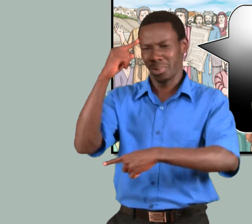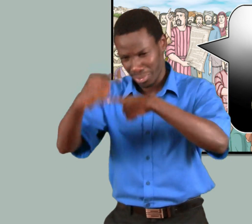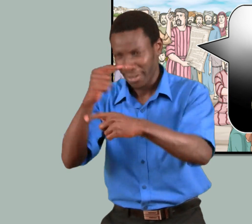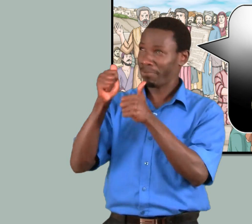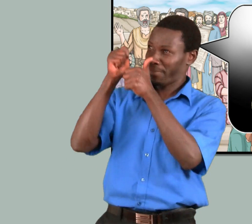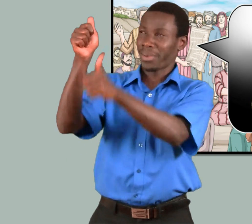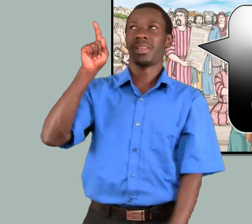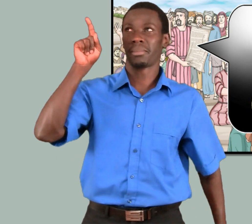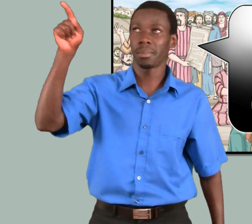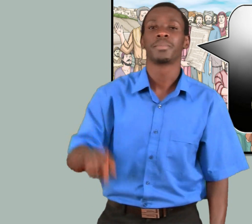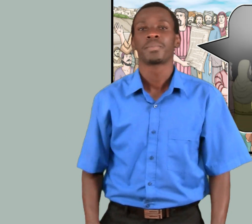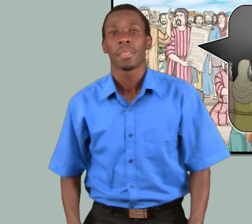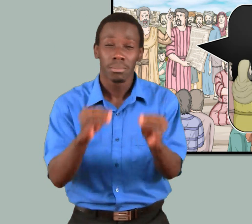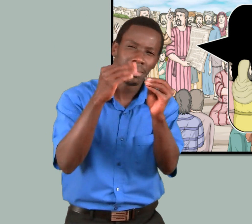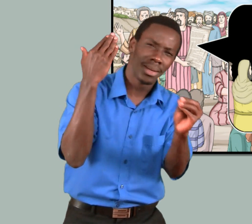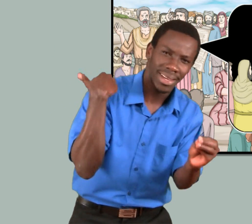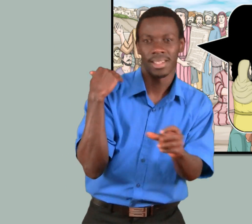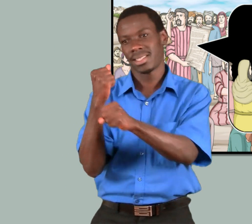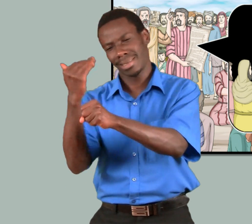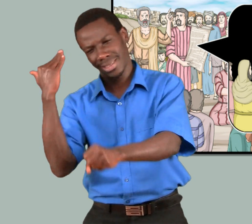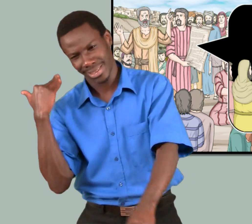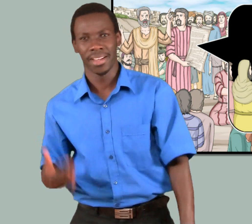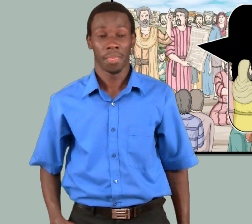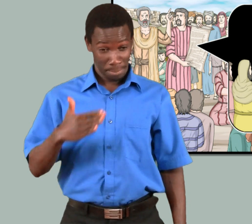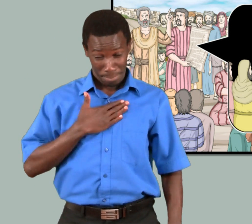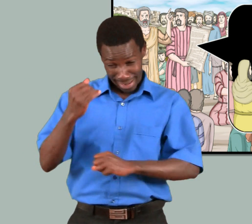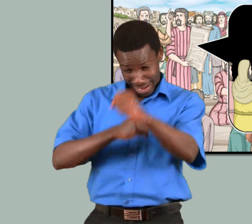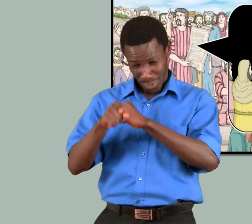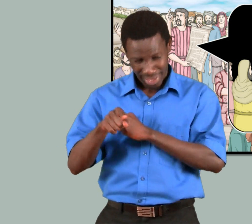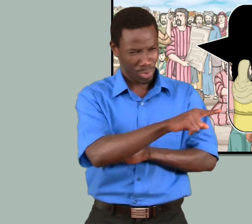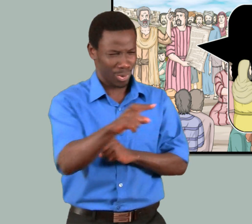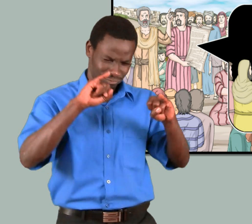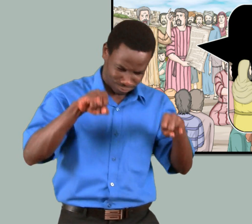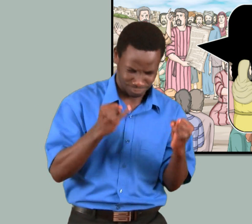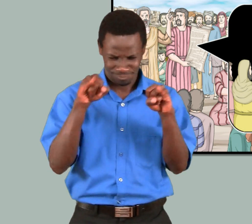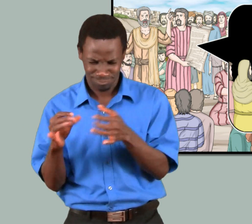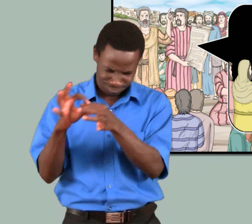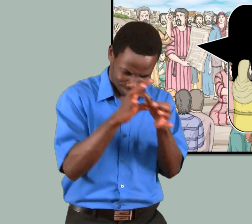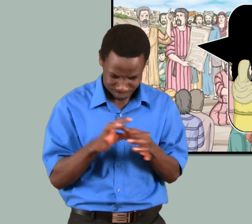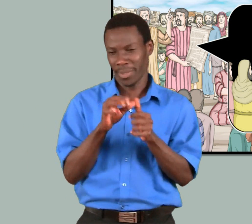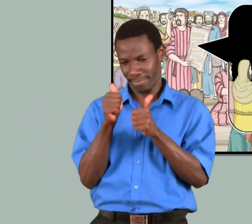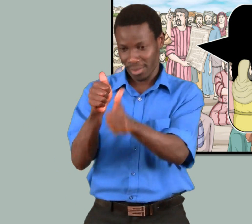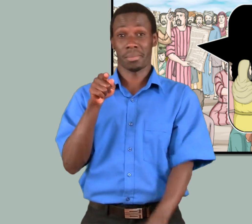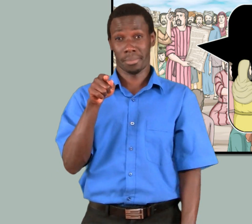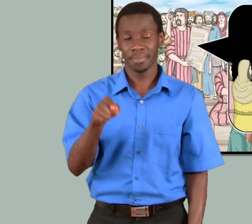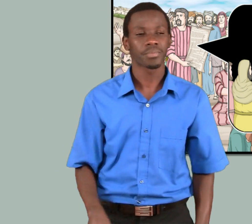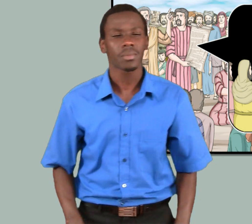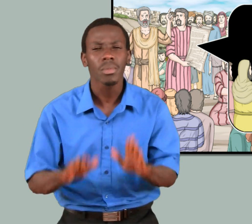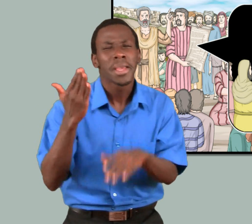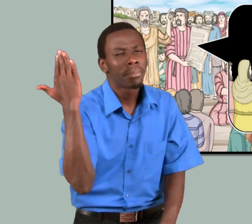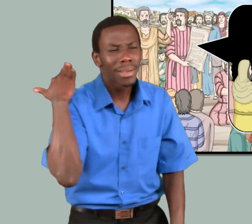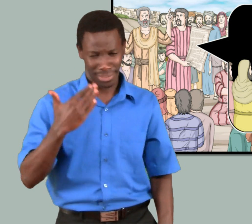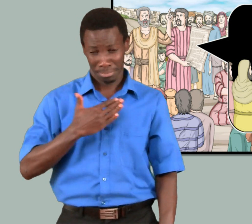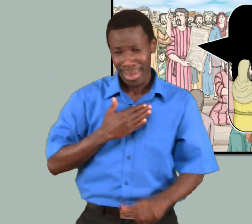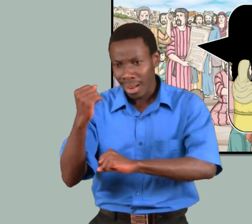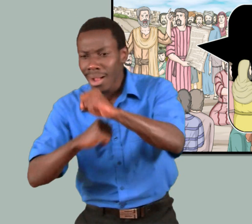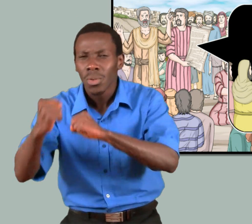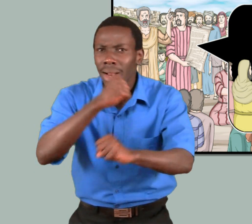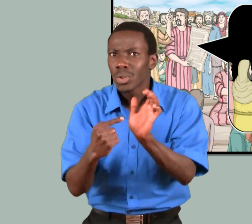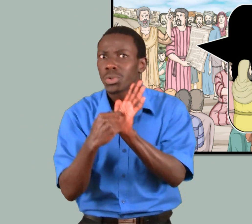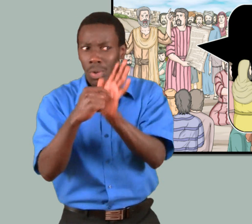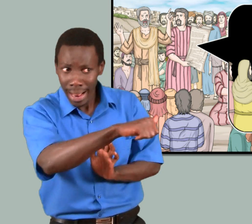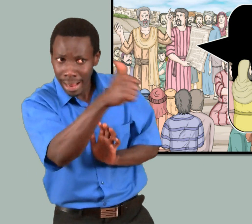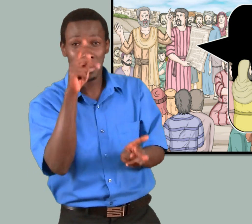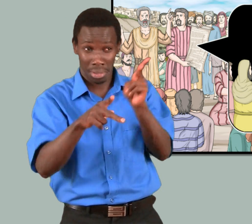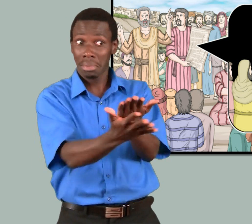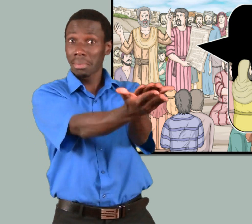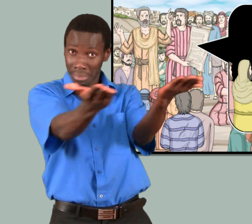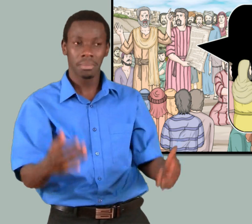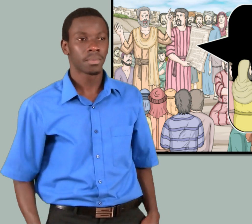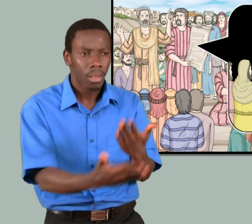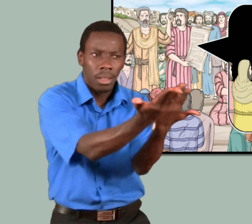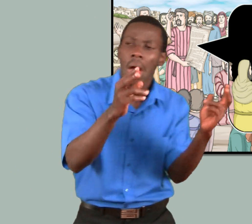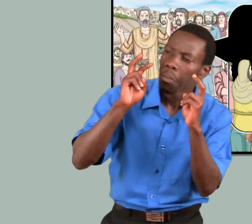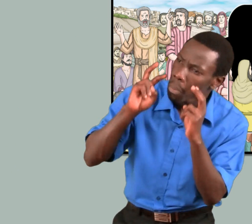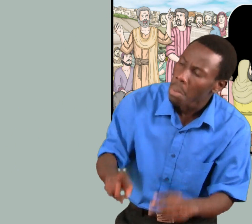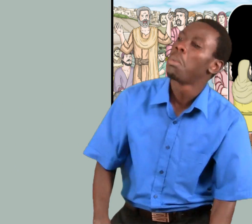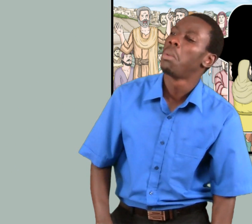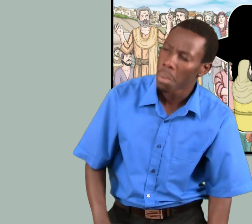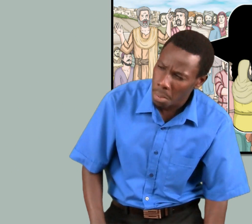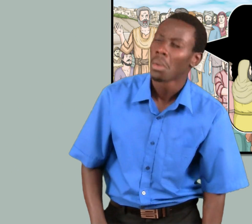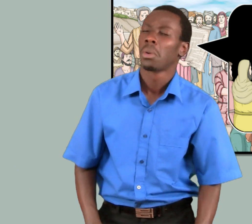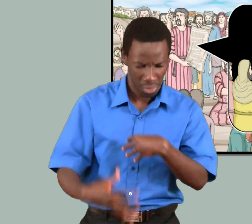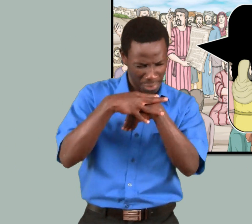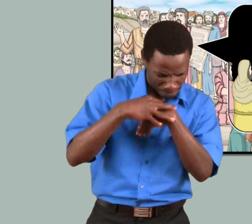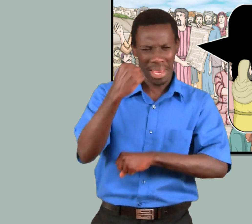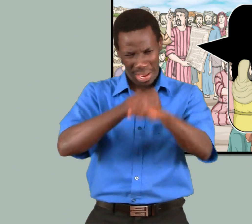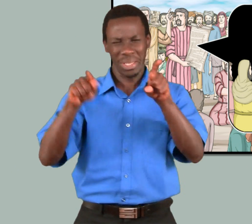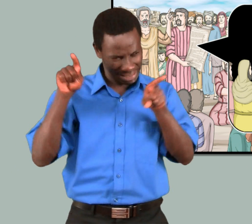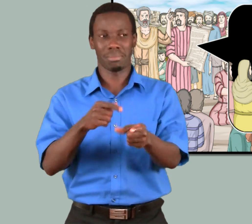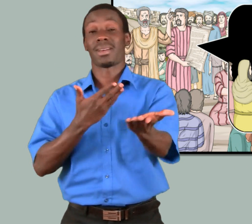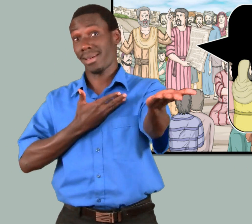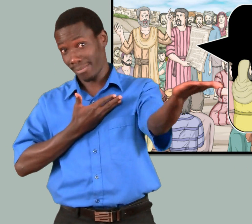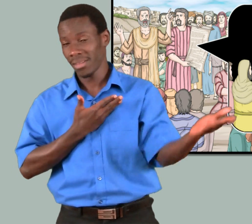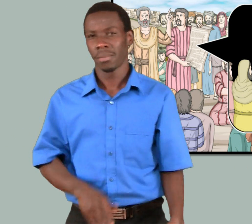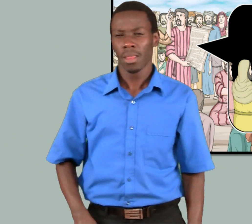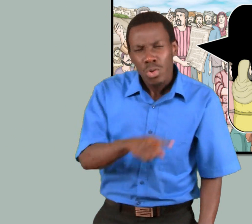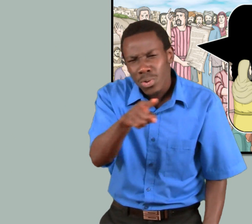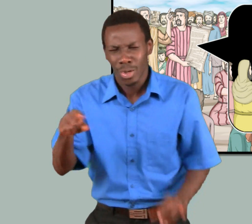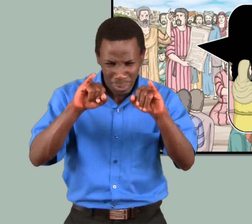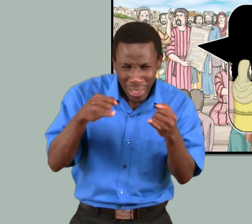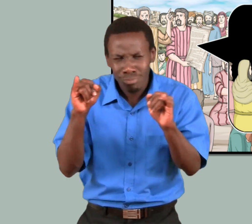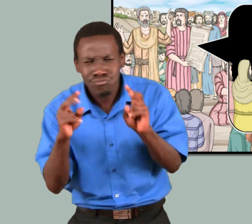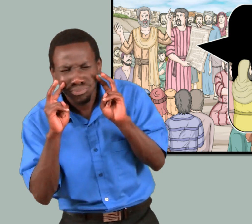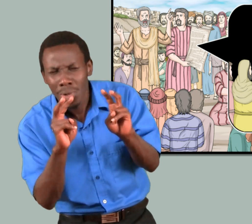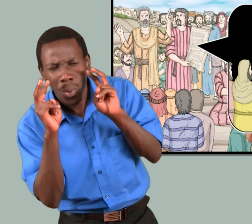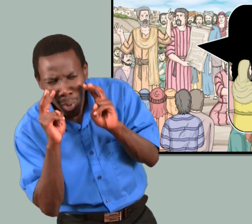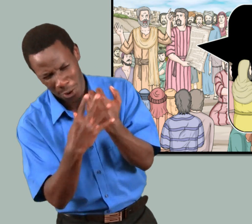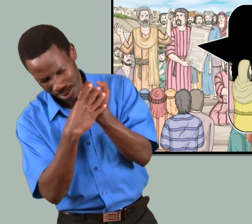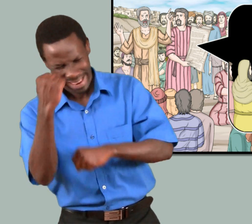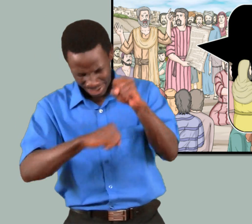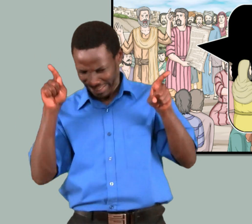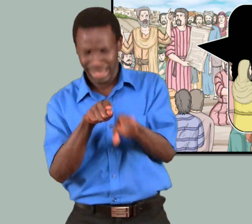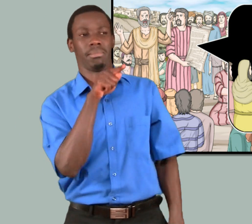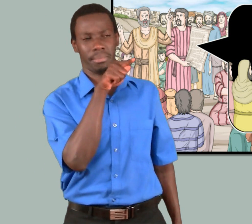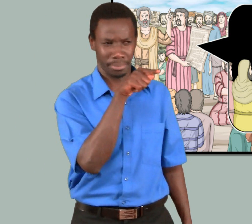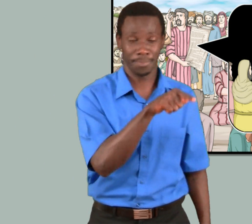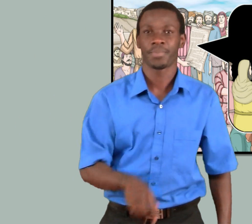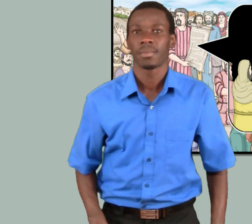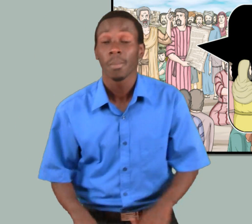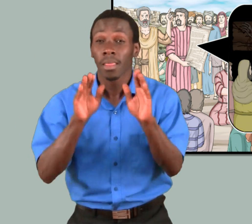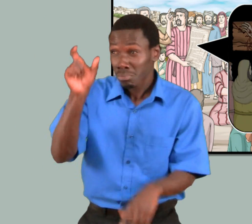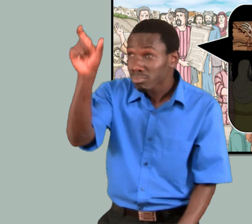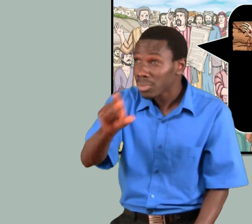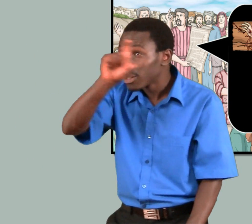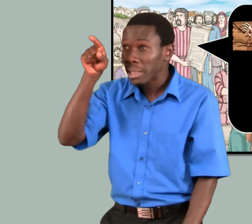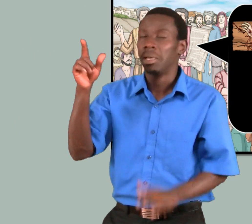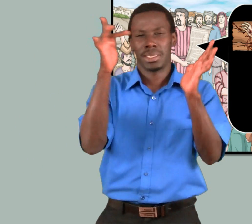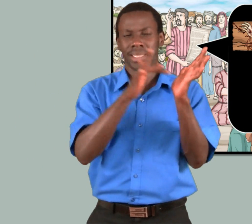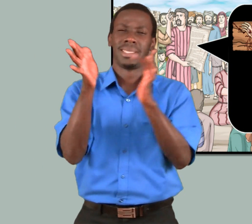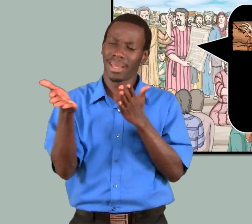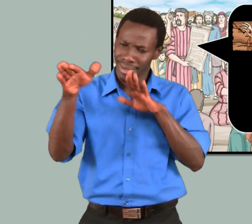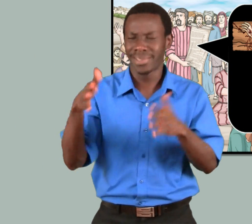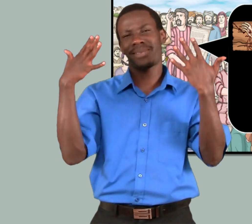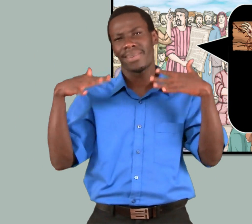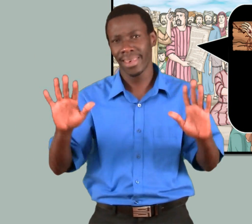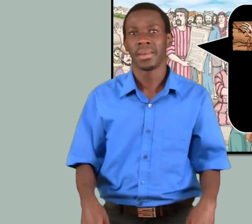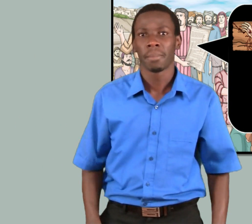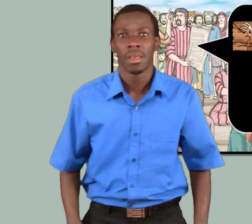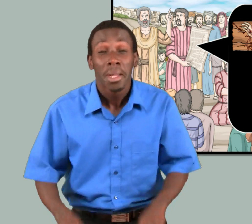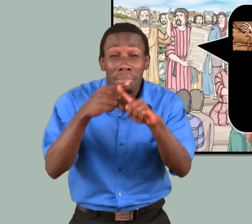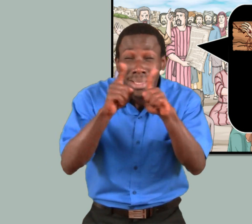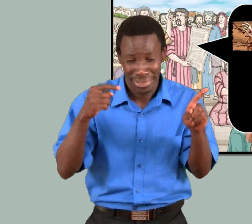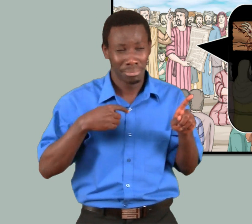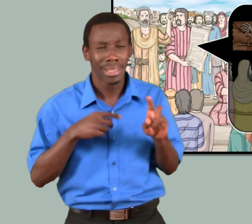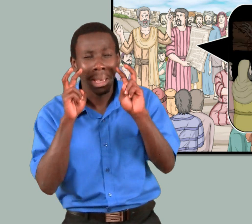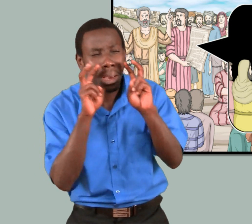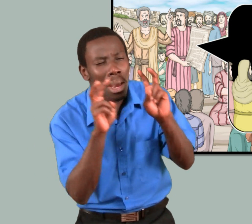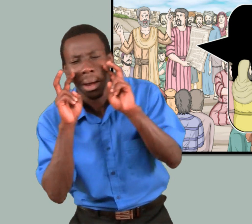Join one another in following my example, brothers, and carefully observe those who walk according to the pattern we set for you.